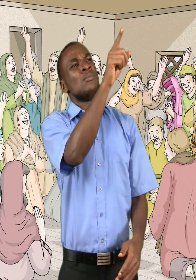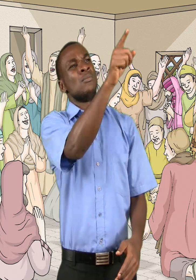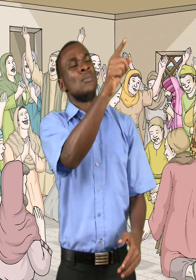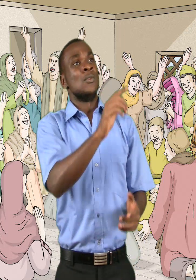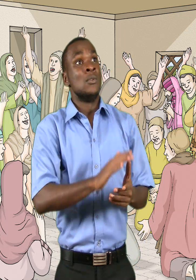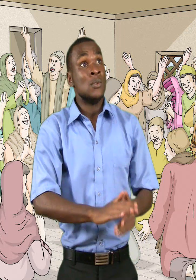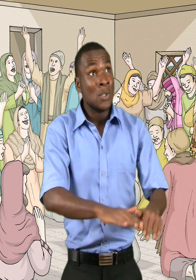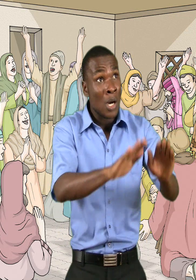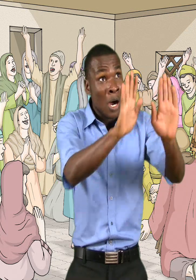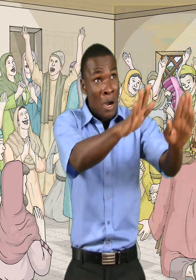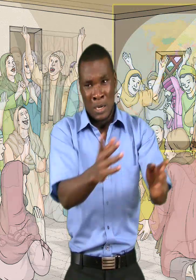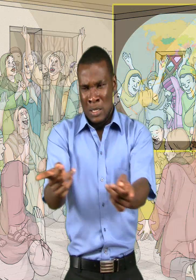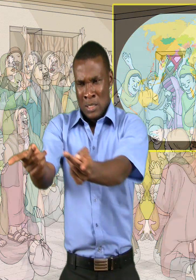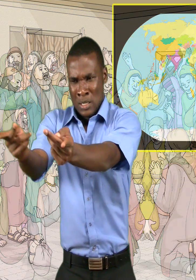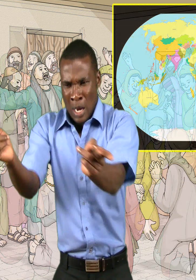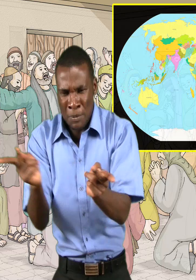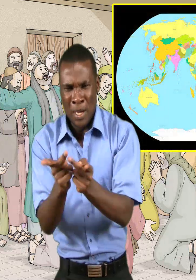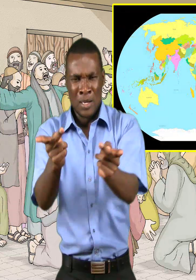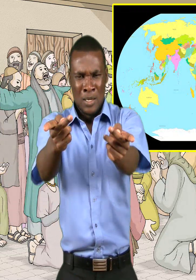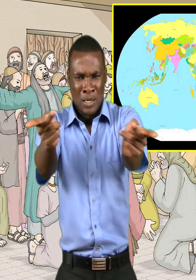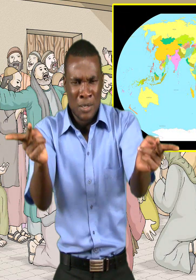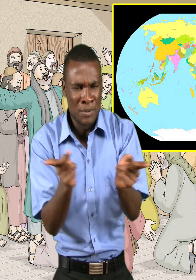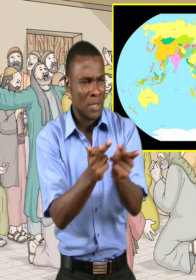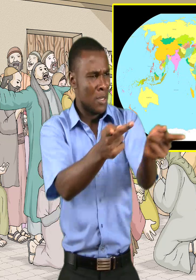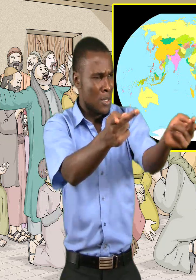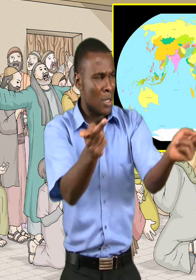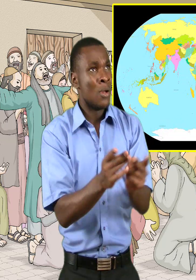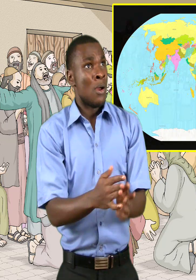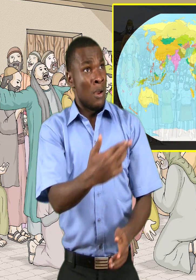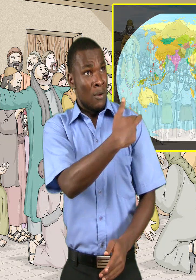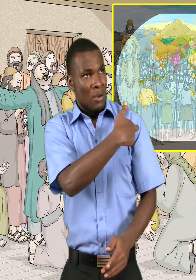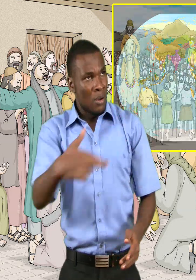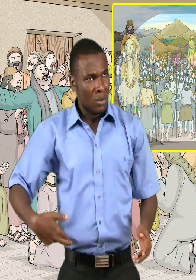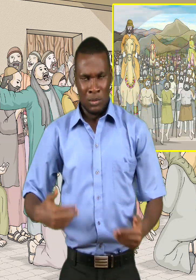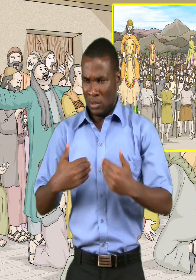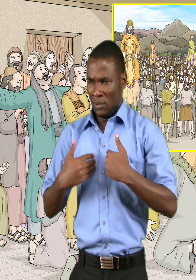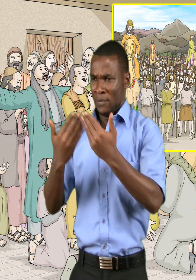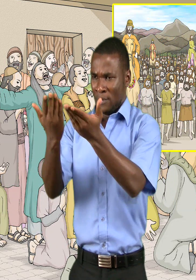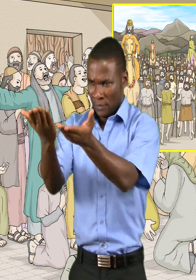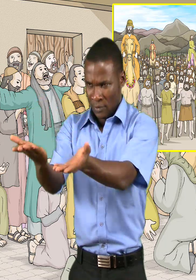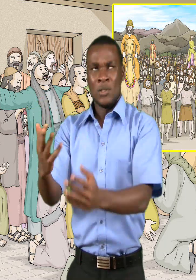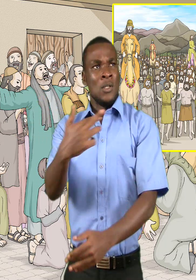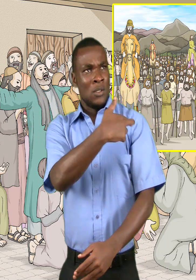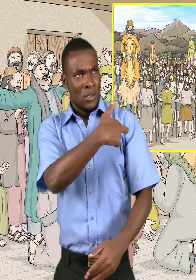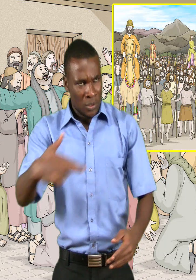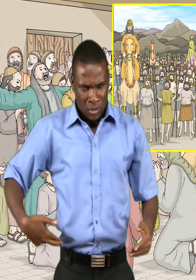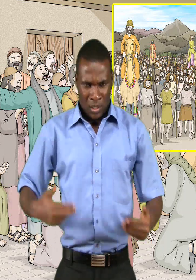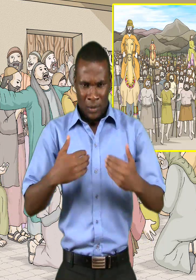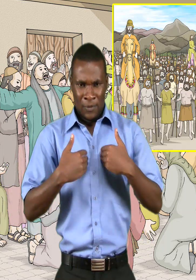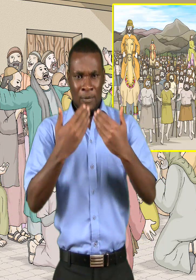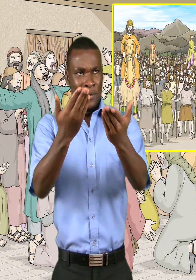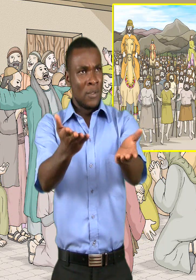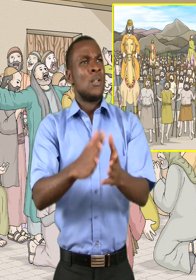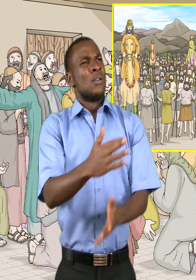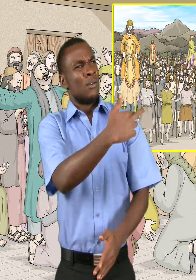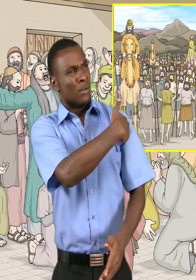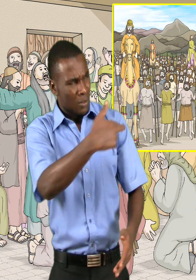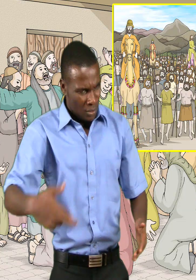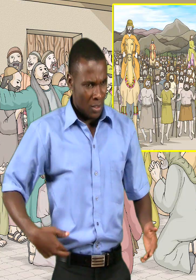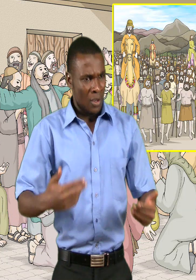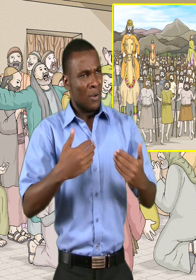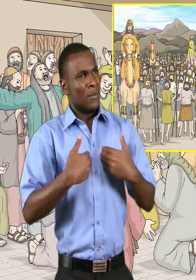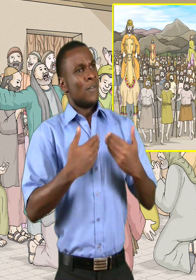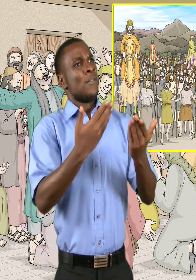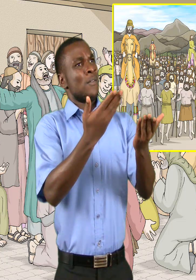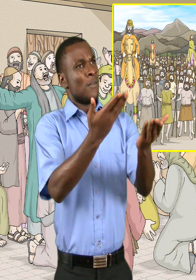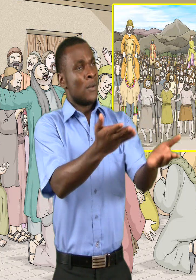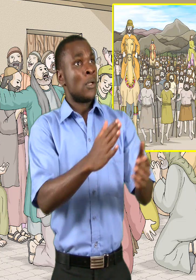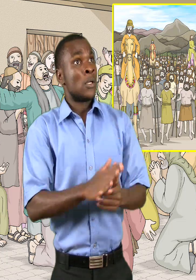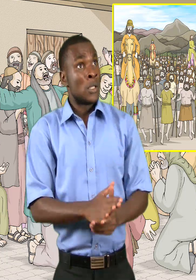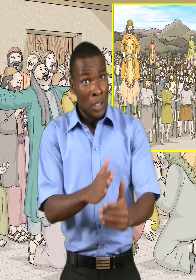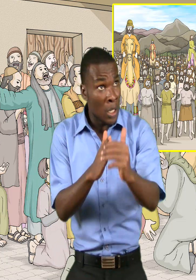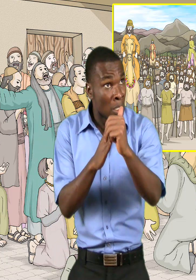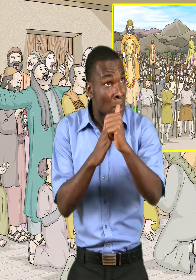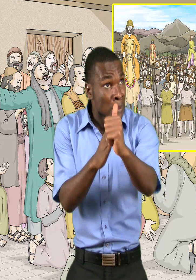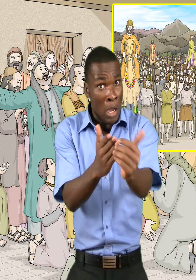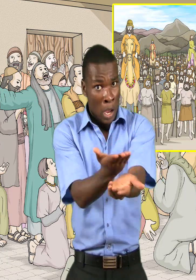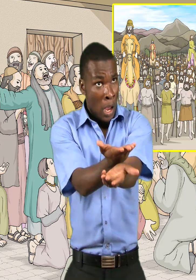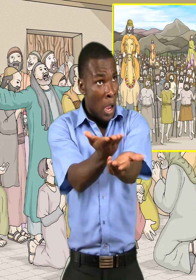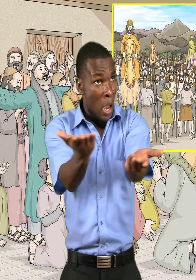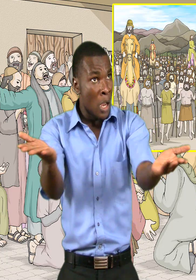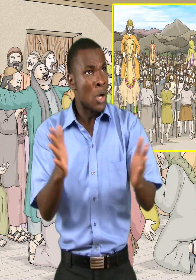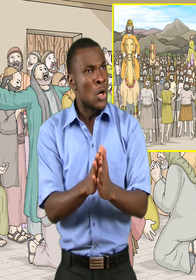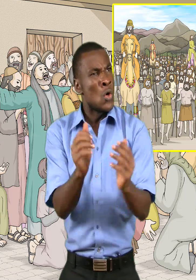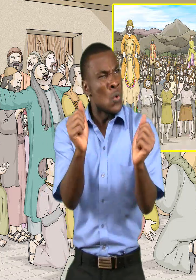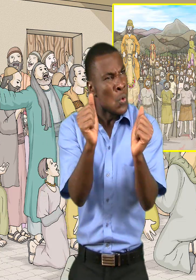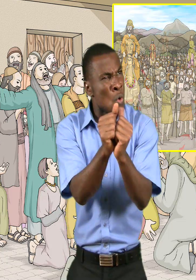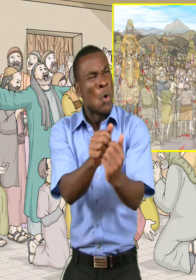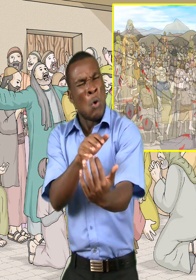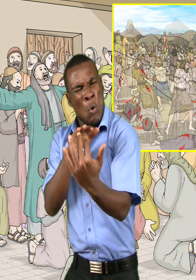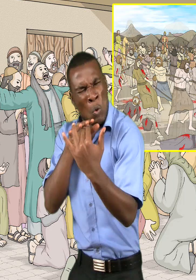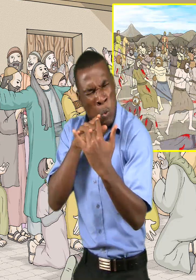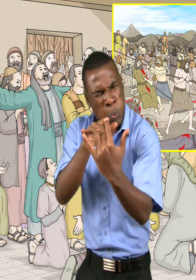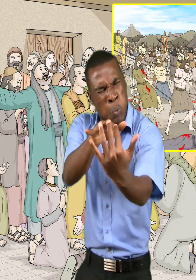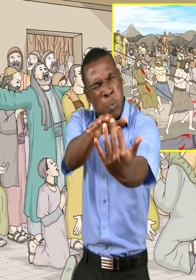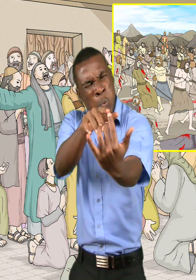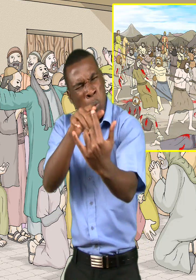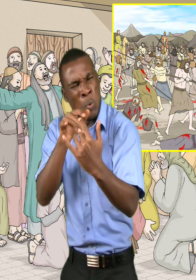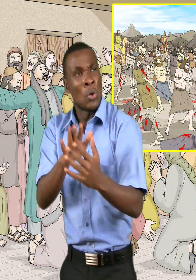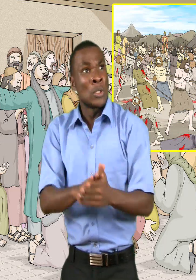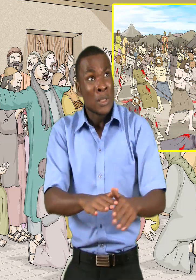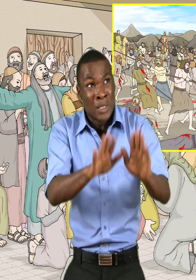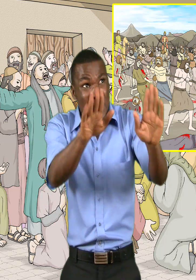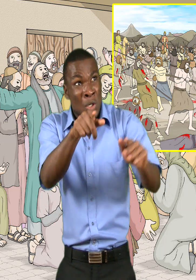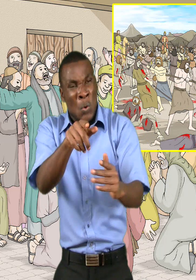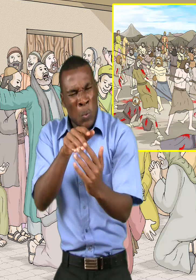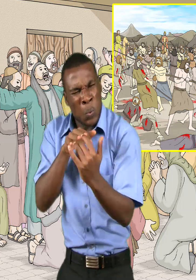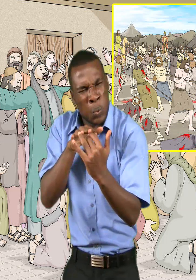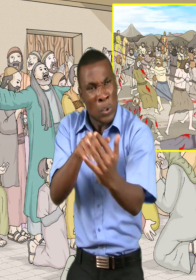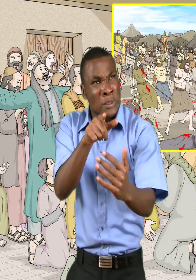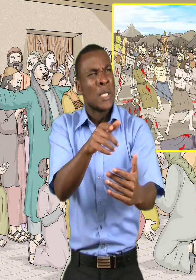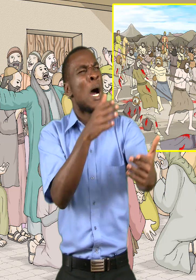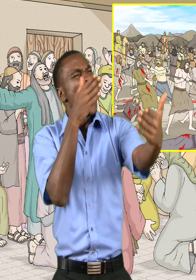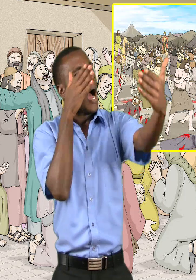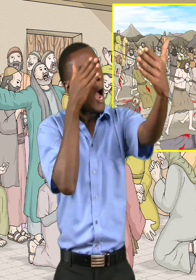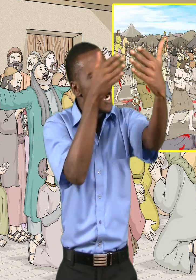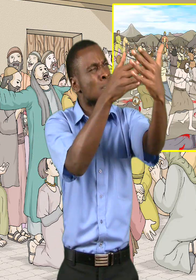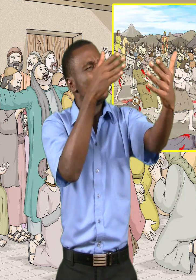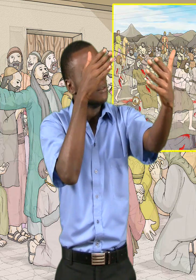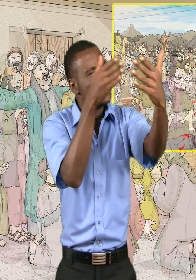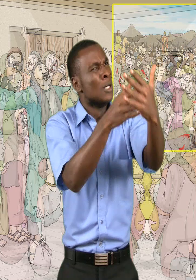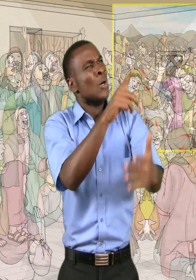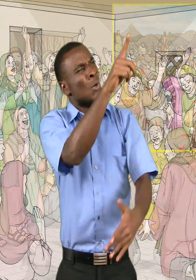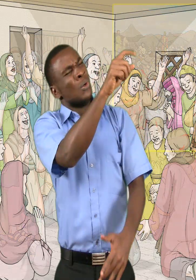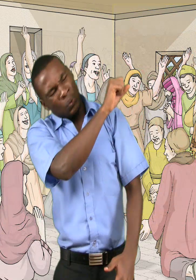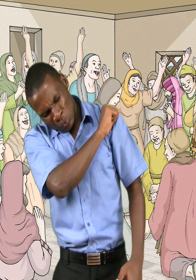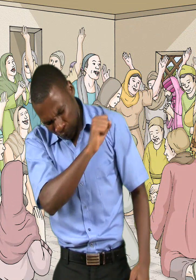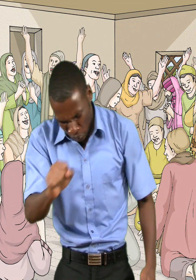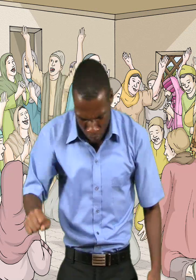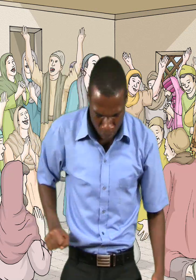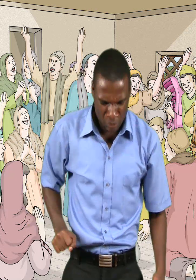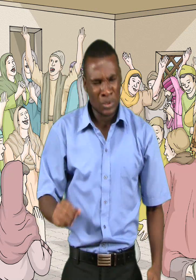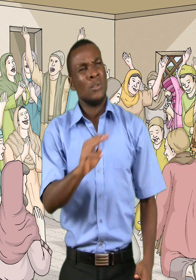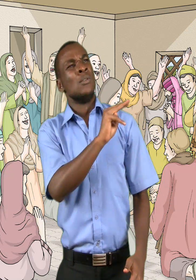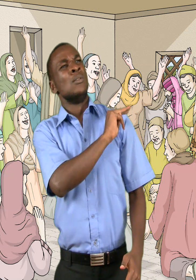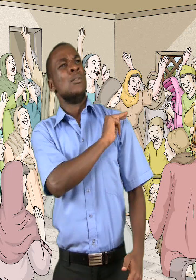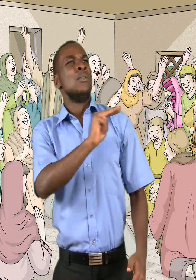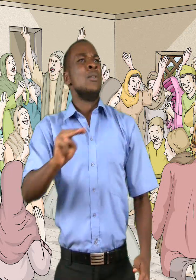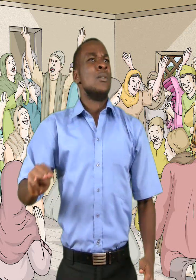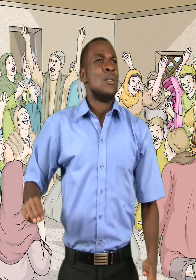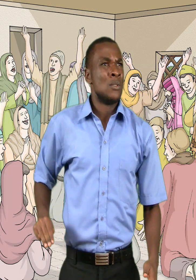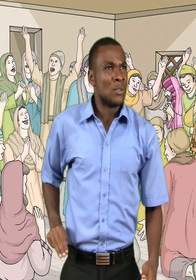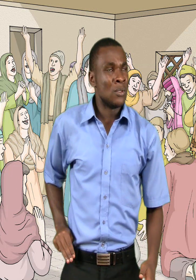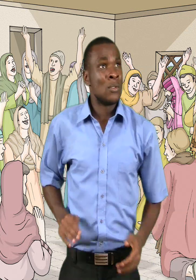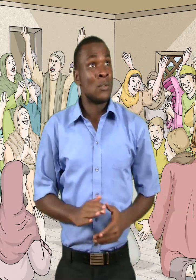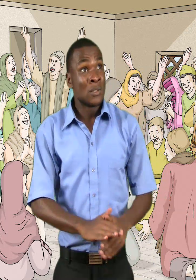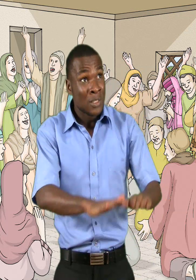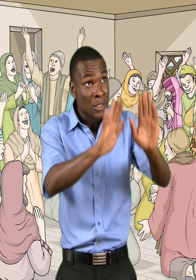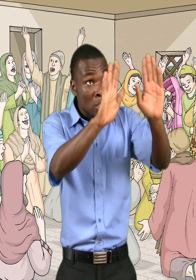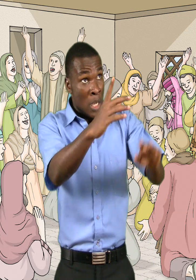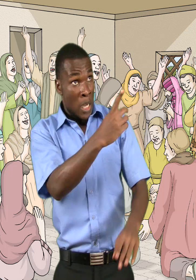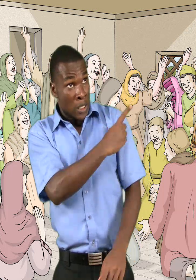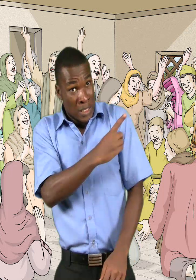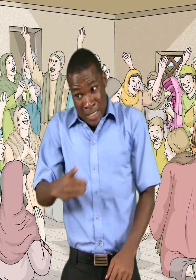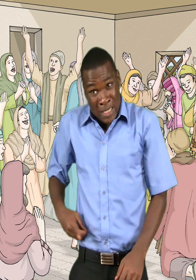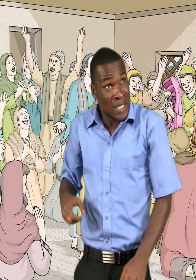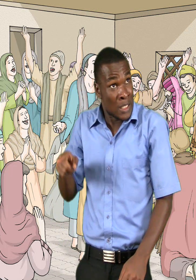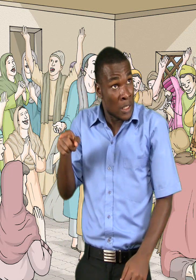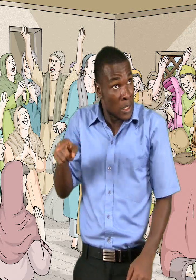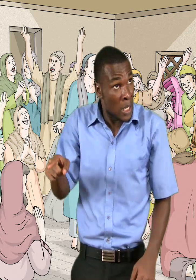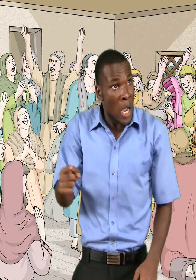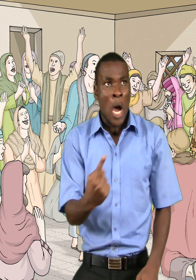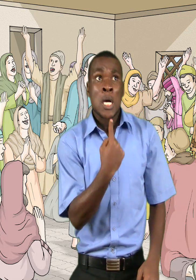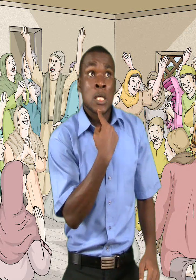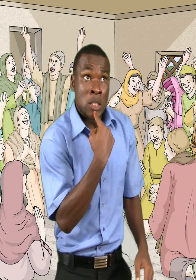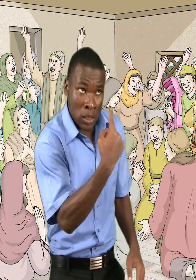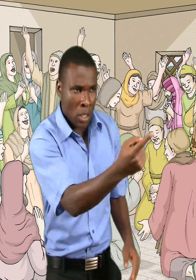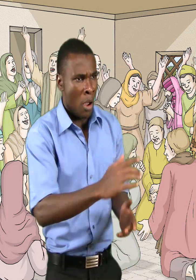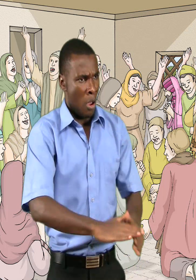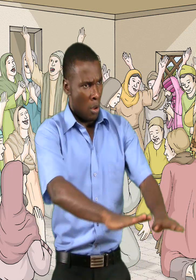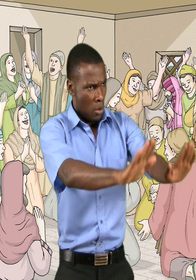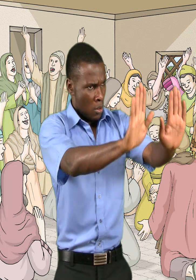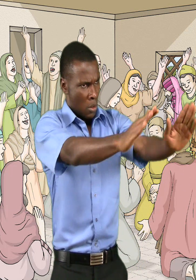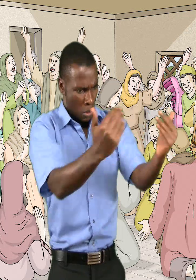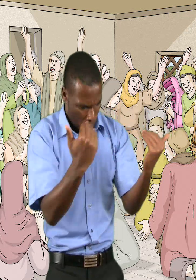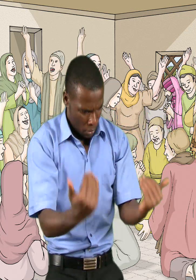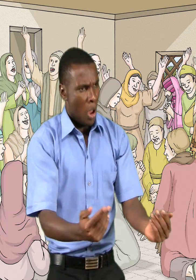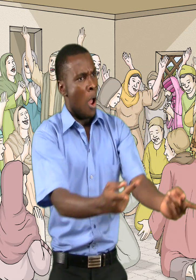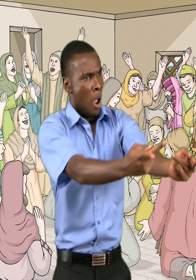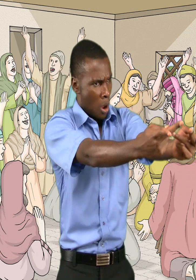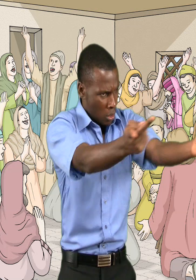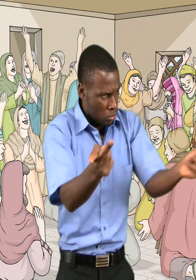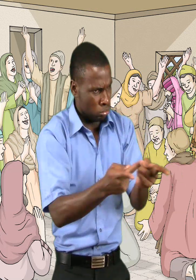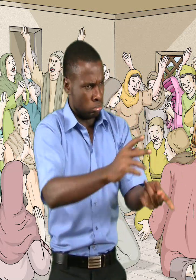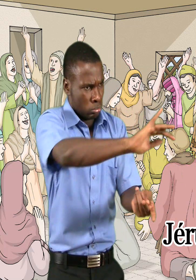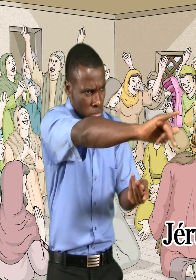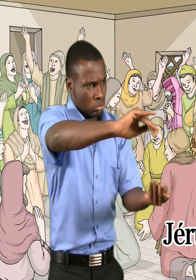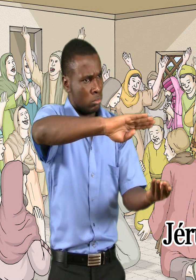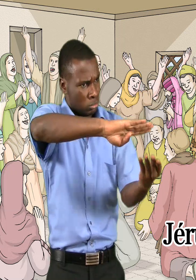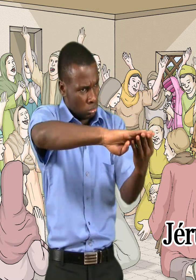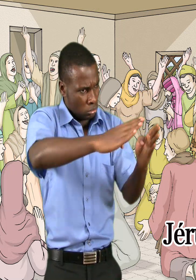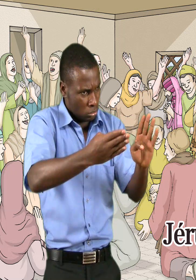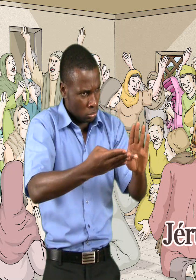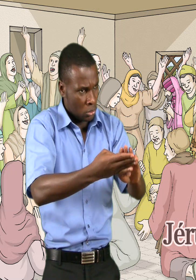The kings of the earth take their stand and the rulers gather together against the Lord and against His Anointed One.’